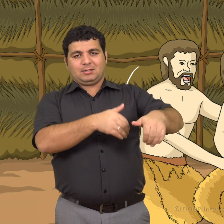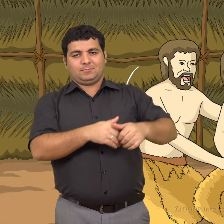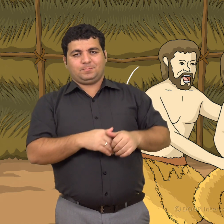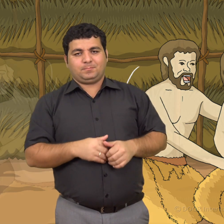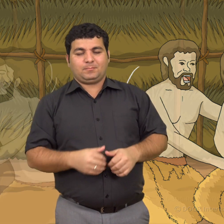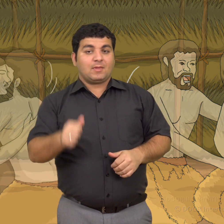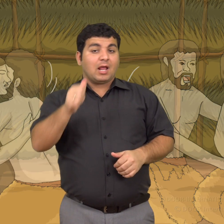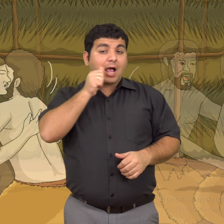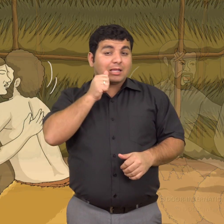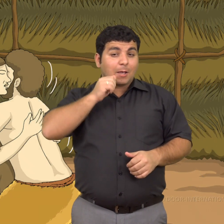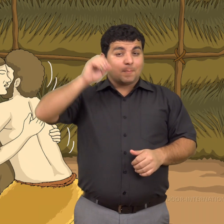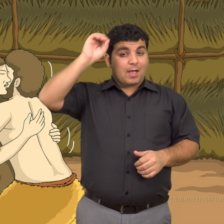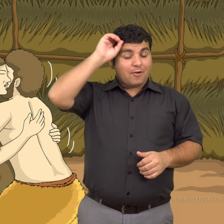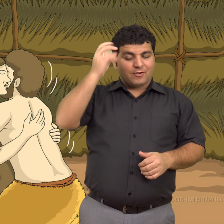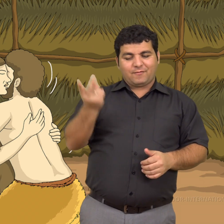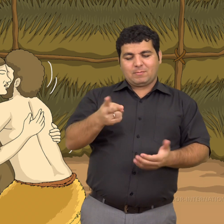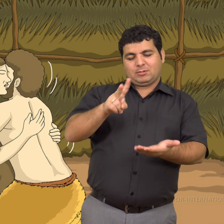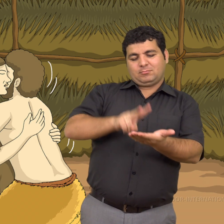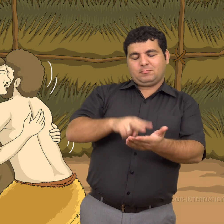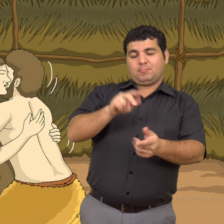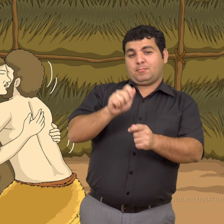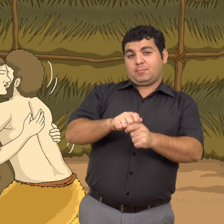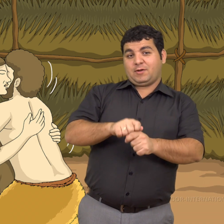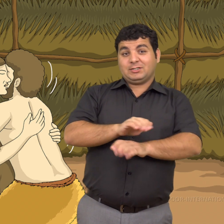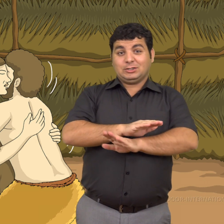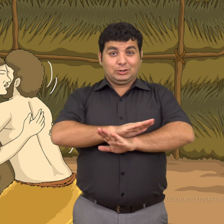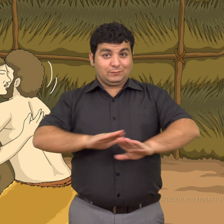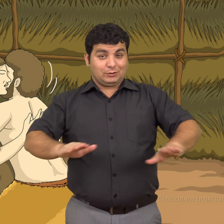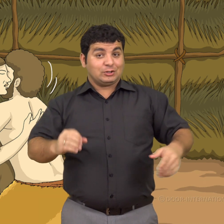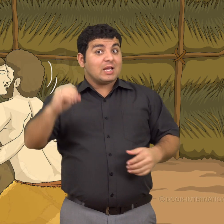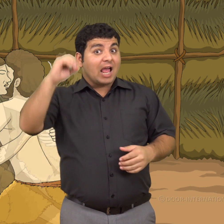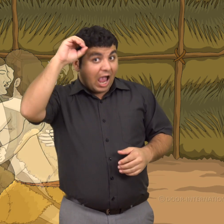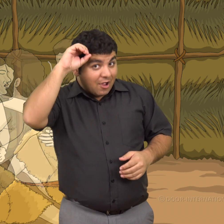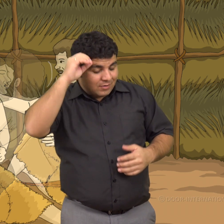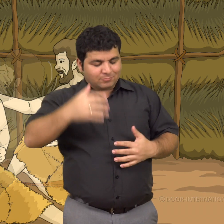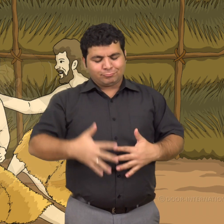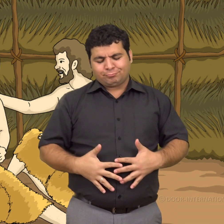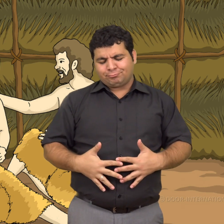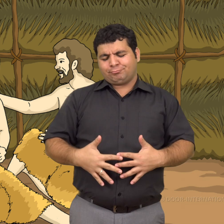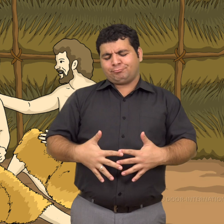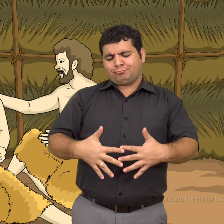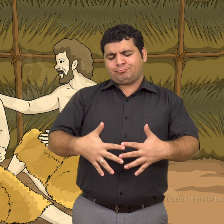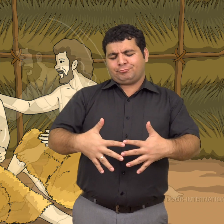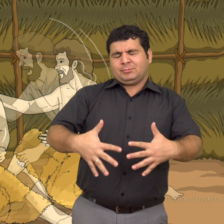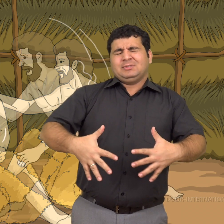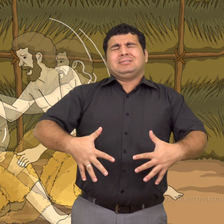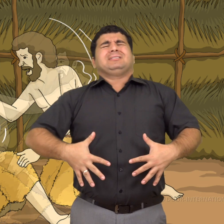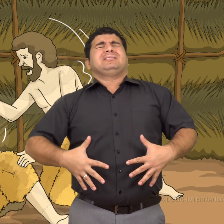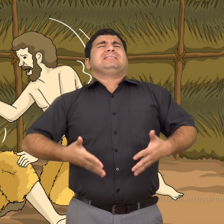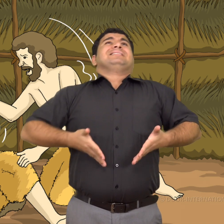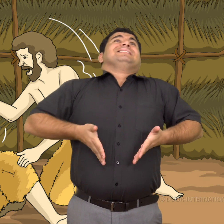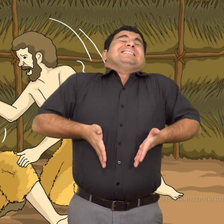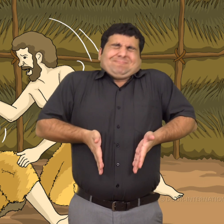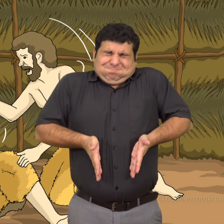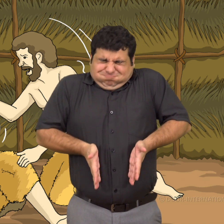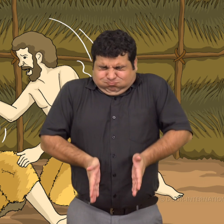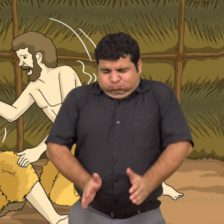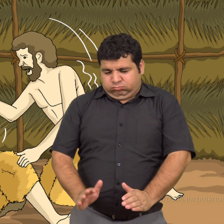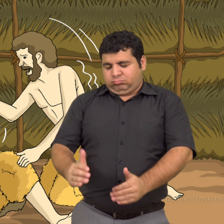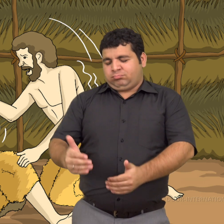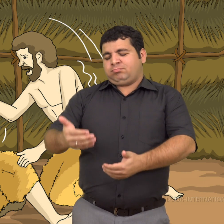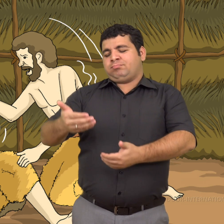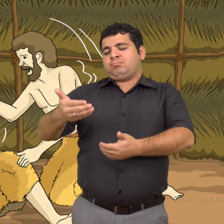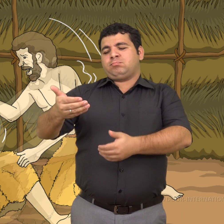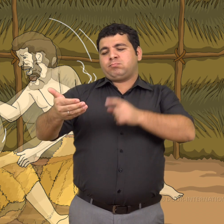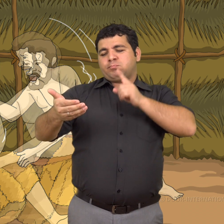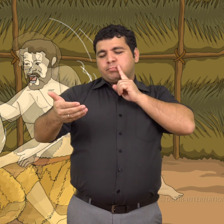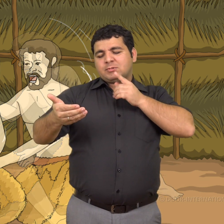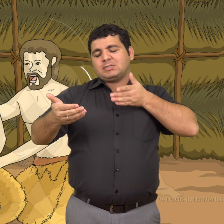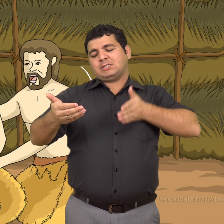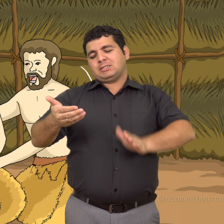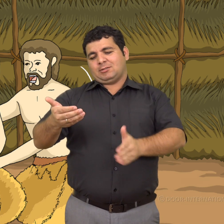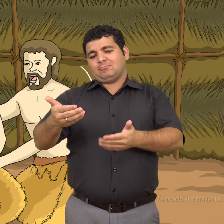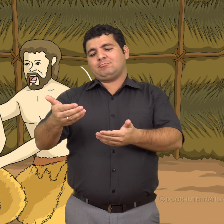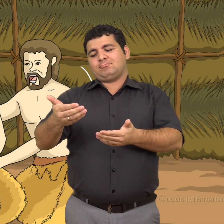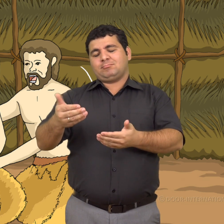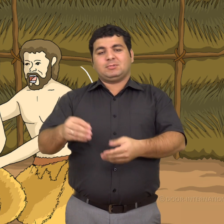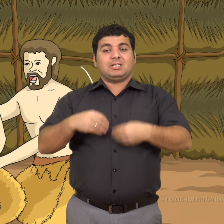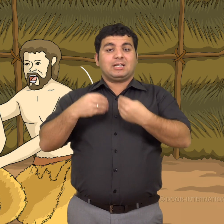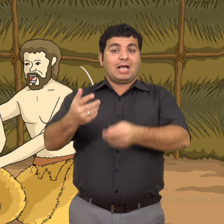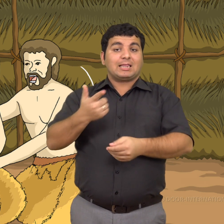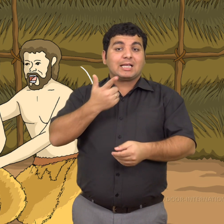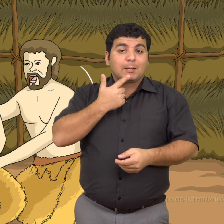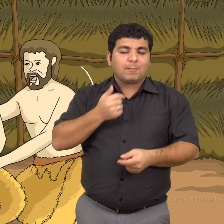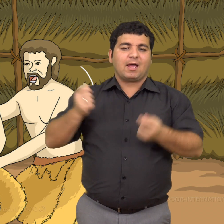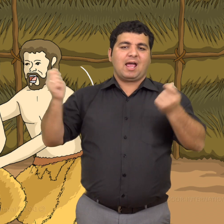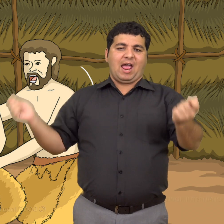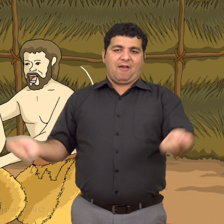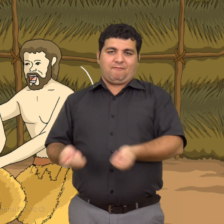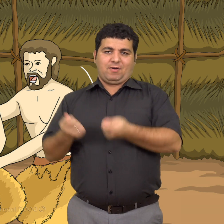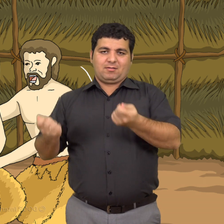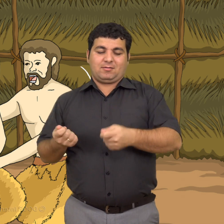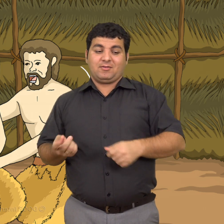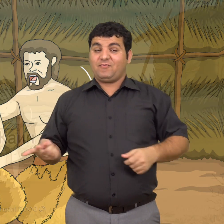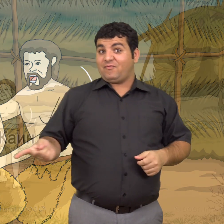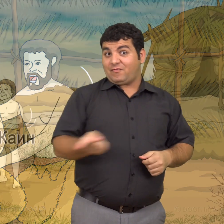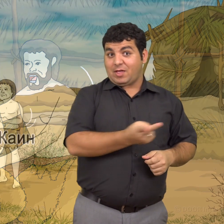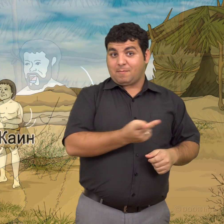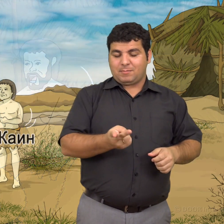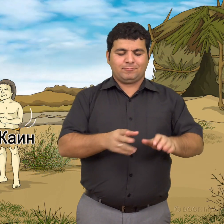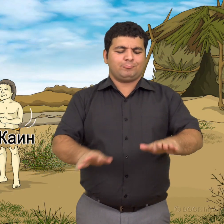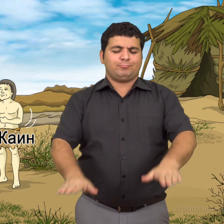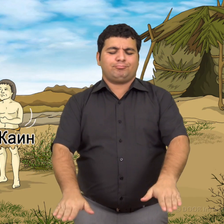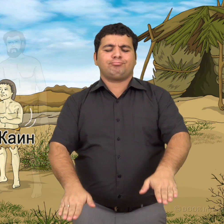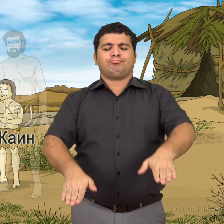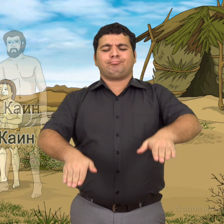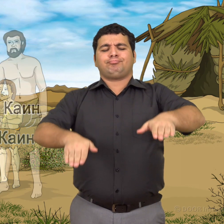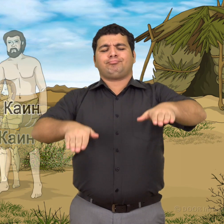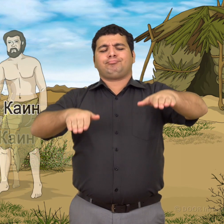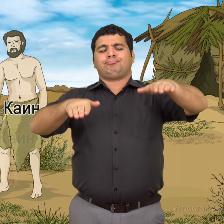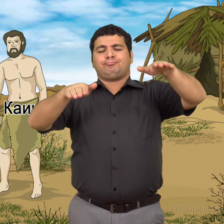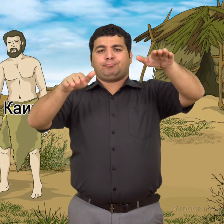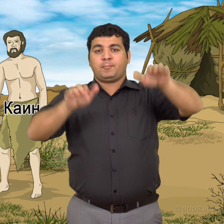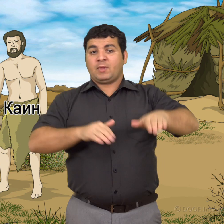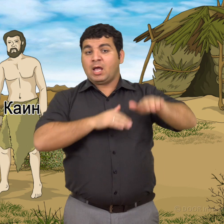Later she gave birth to Cain’s brother Abel.